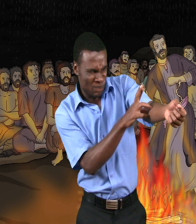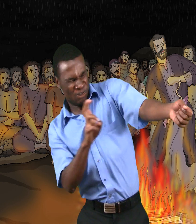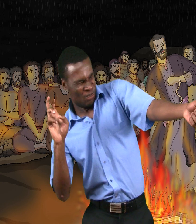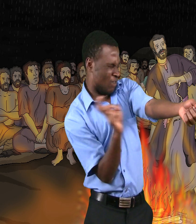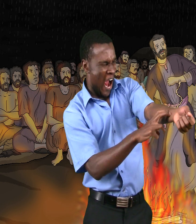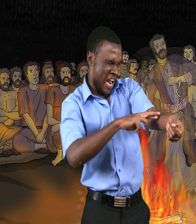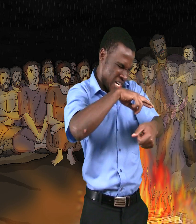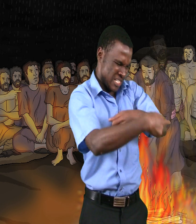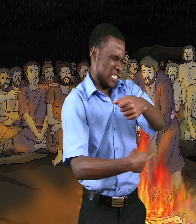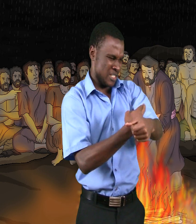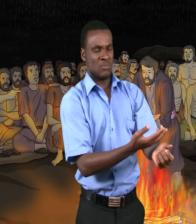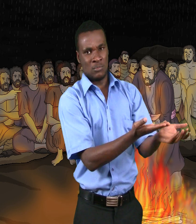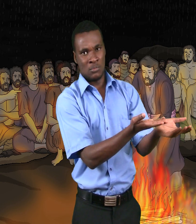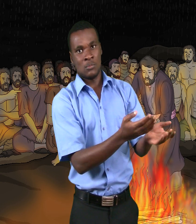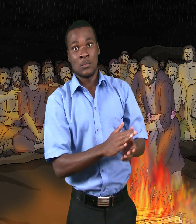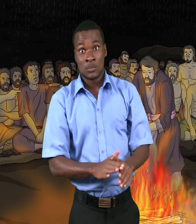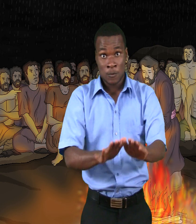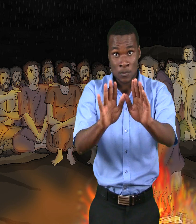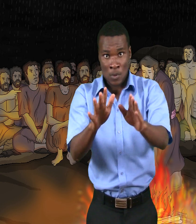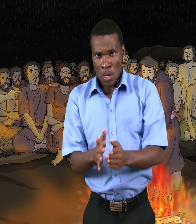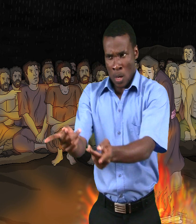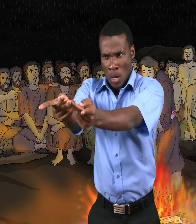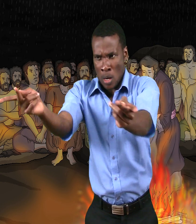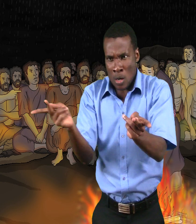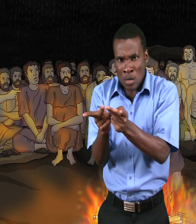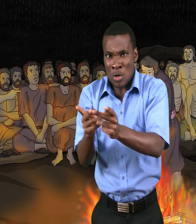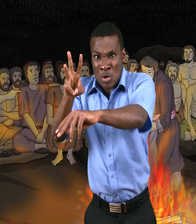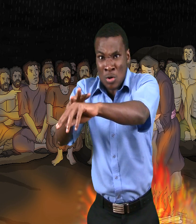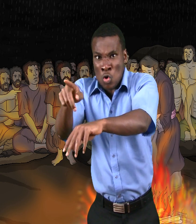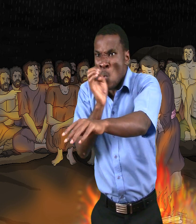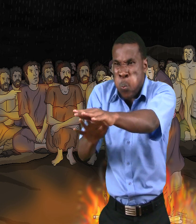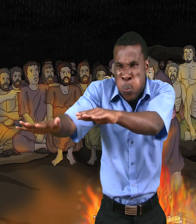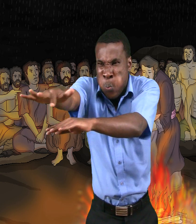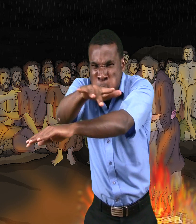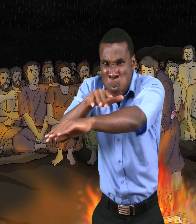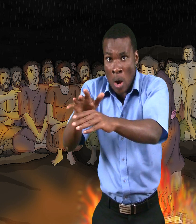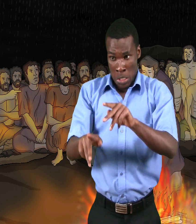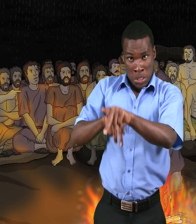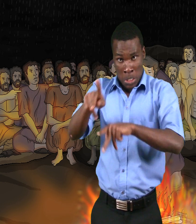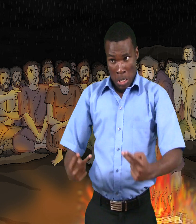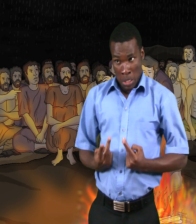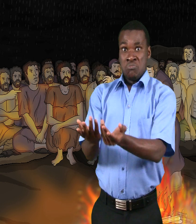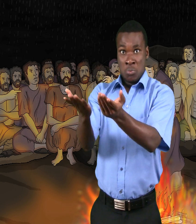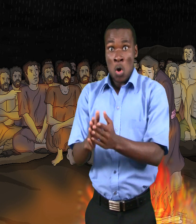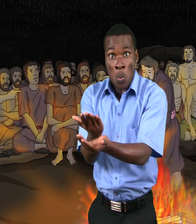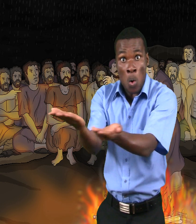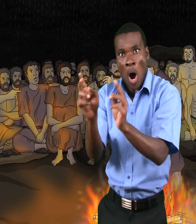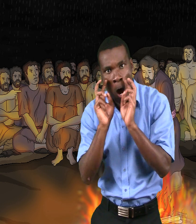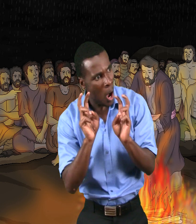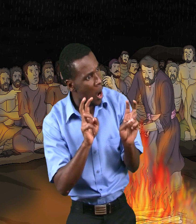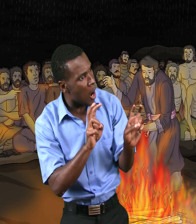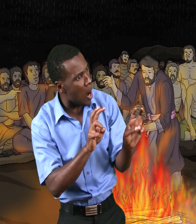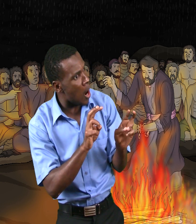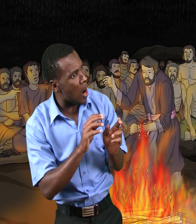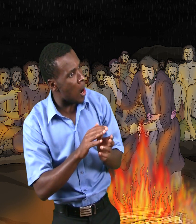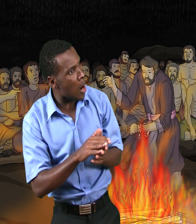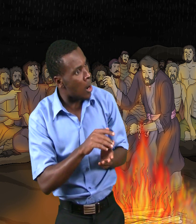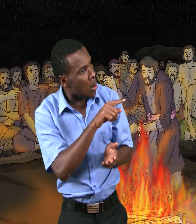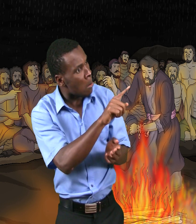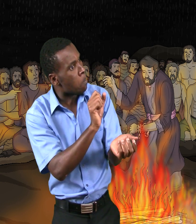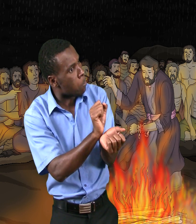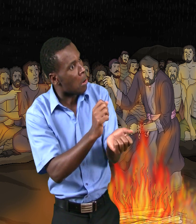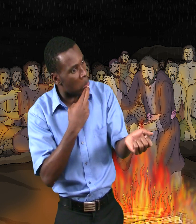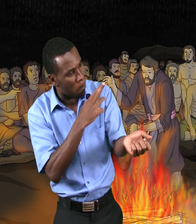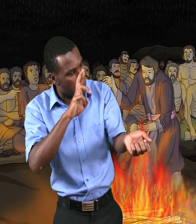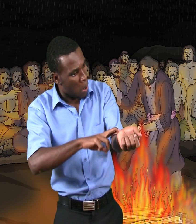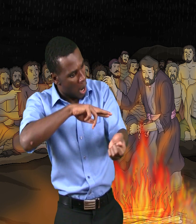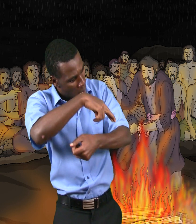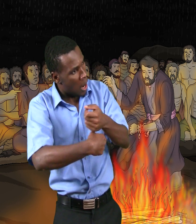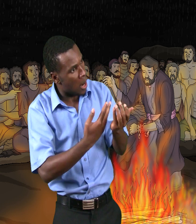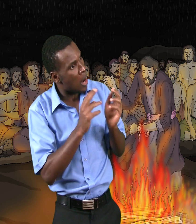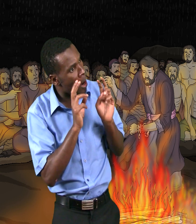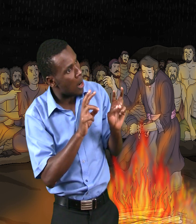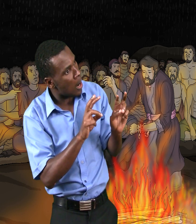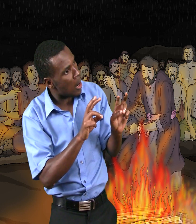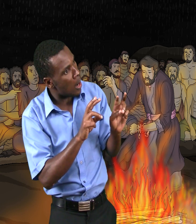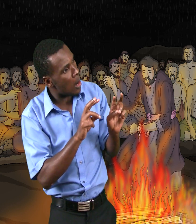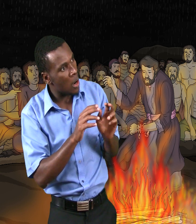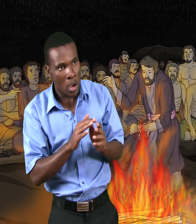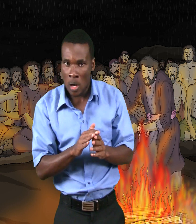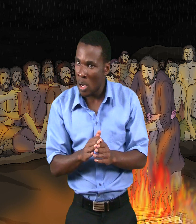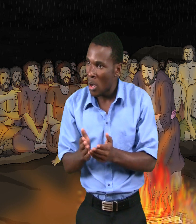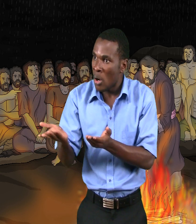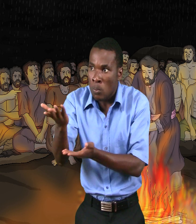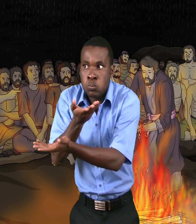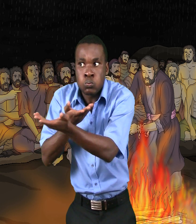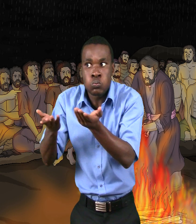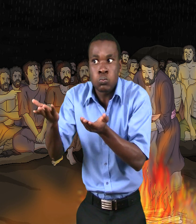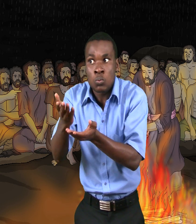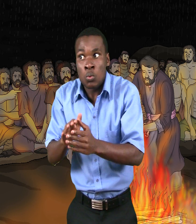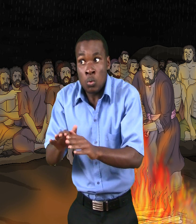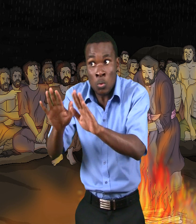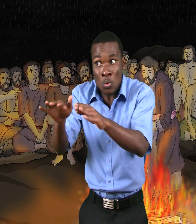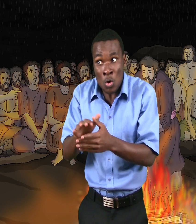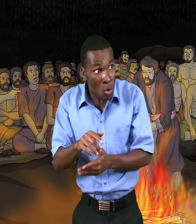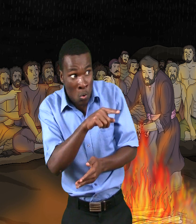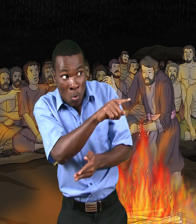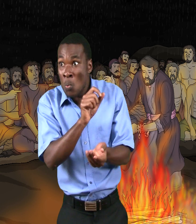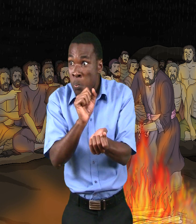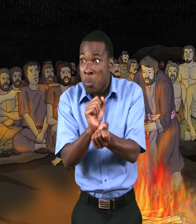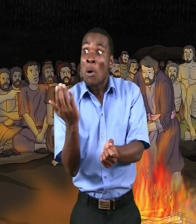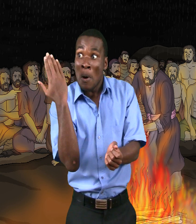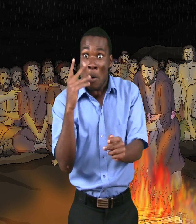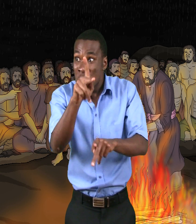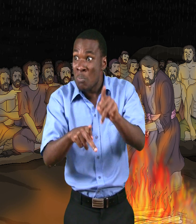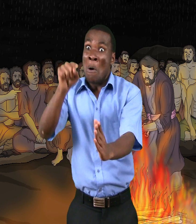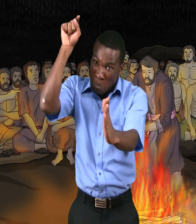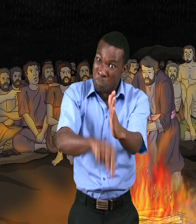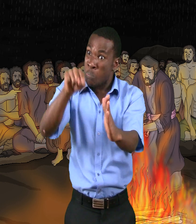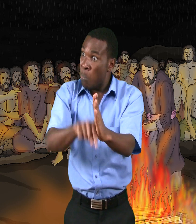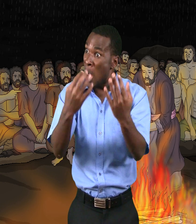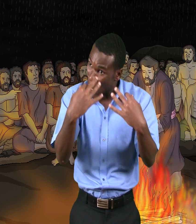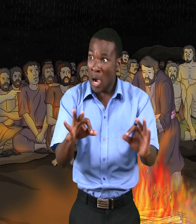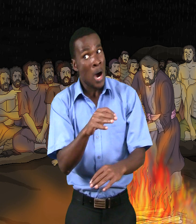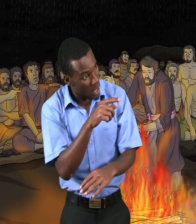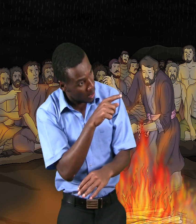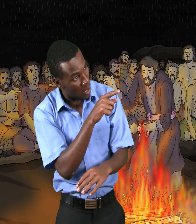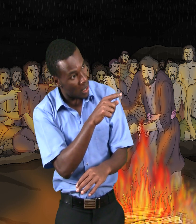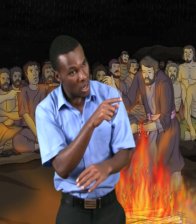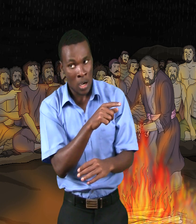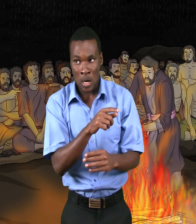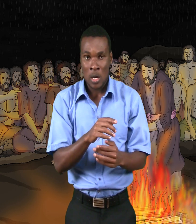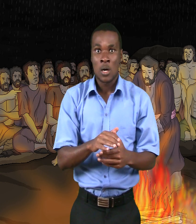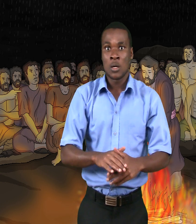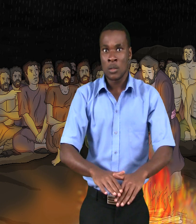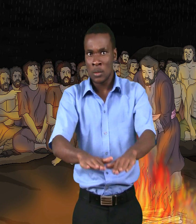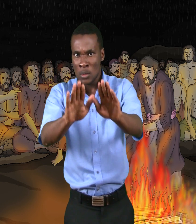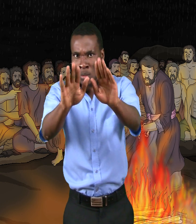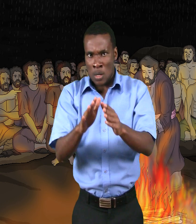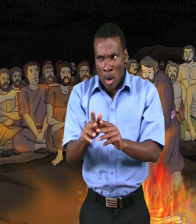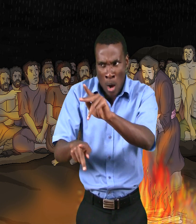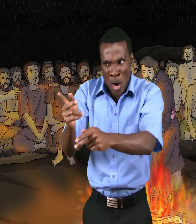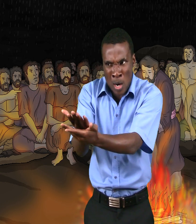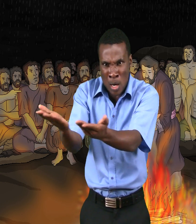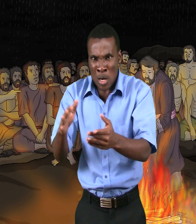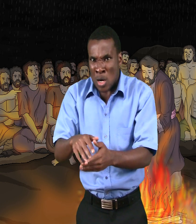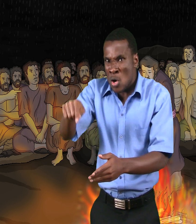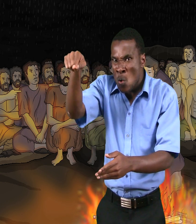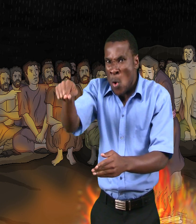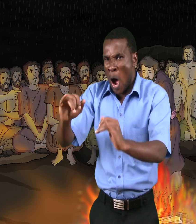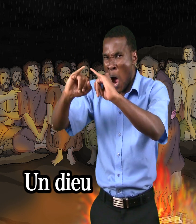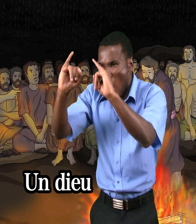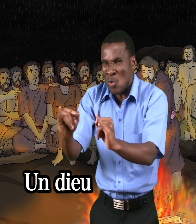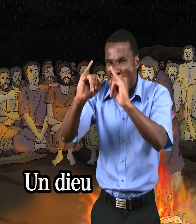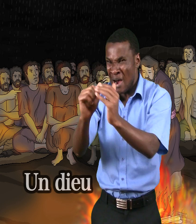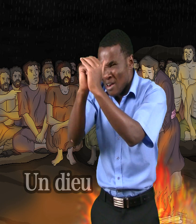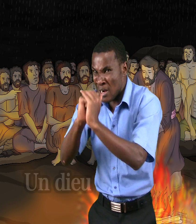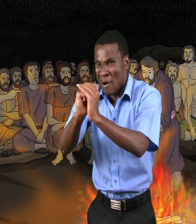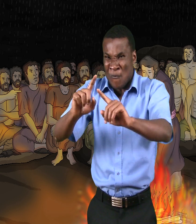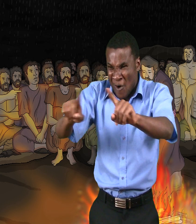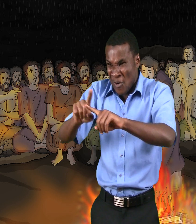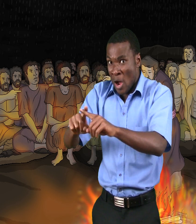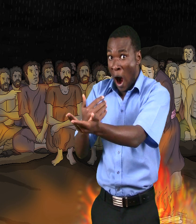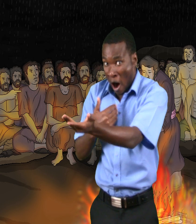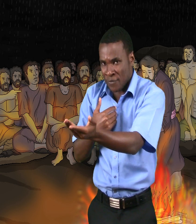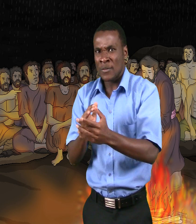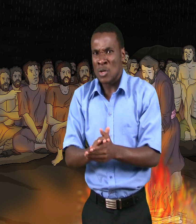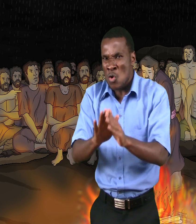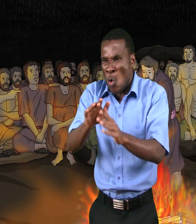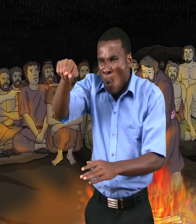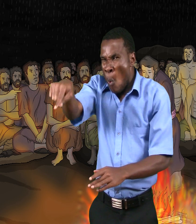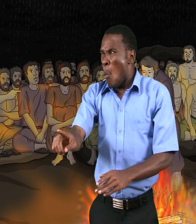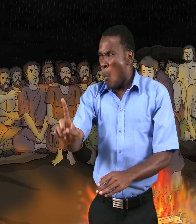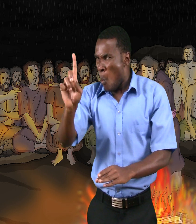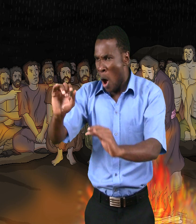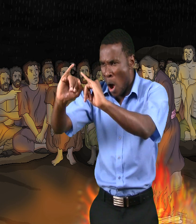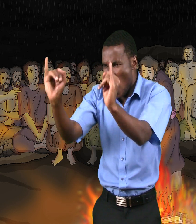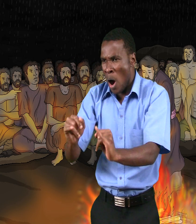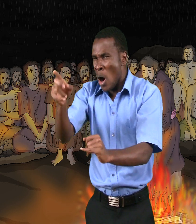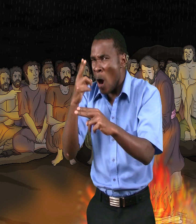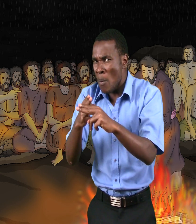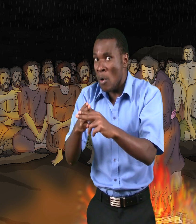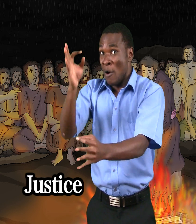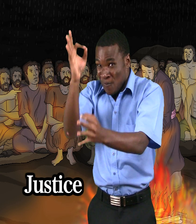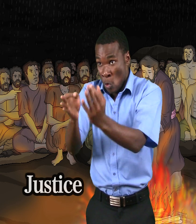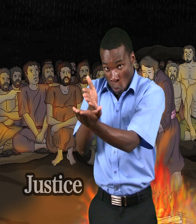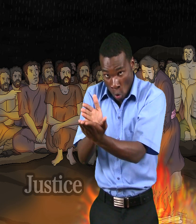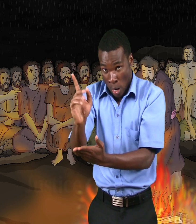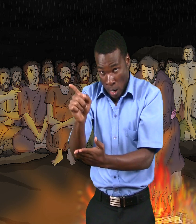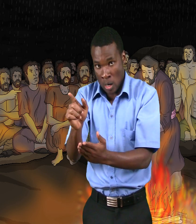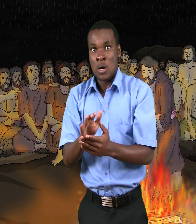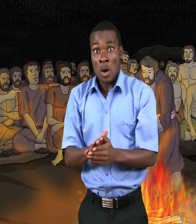When the islanders saw the creature hanging from his hand, they said to one another, “Surely this man is a murderer.